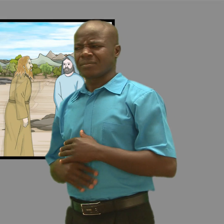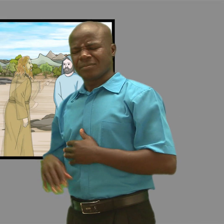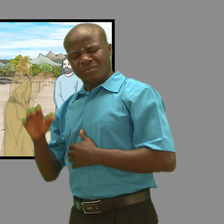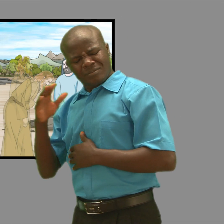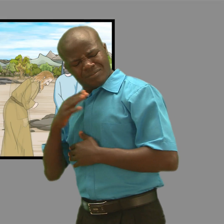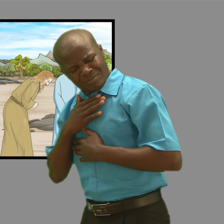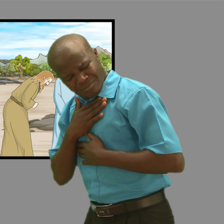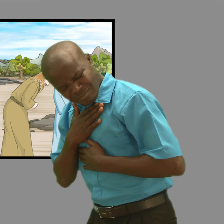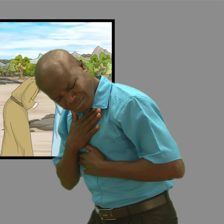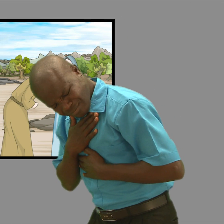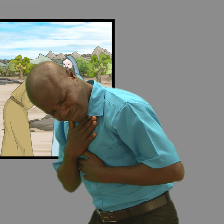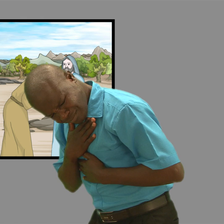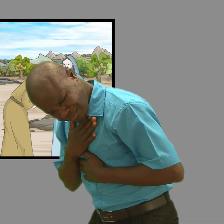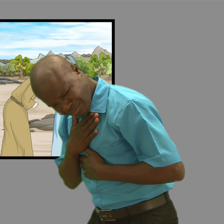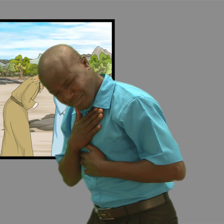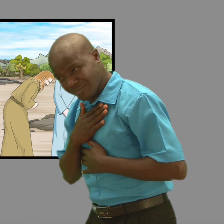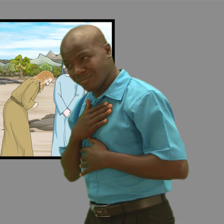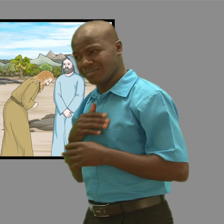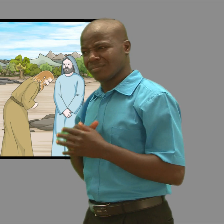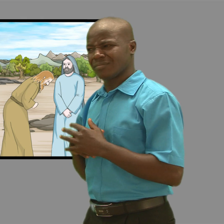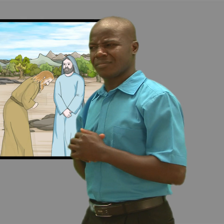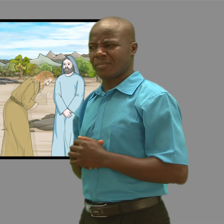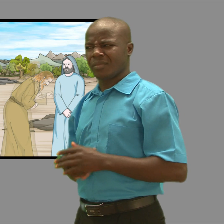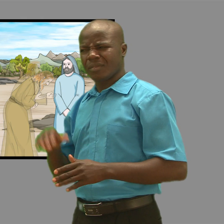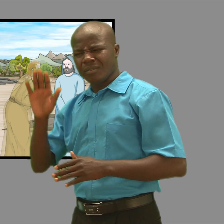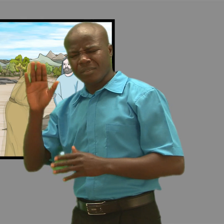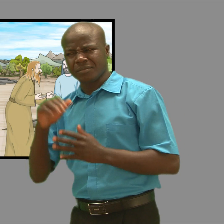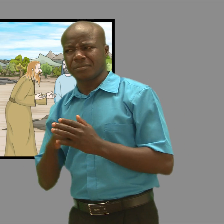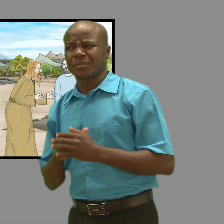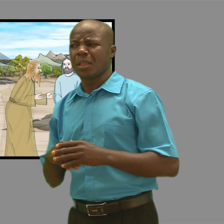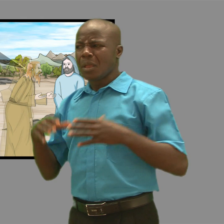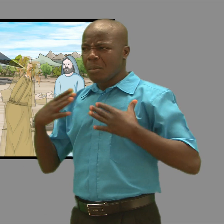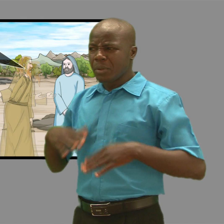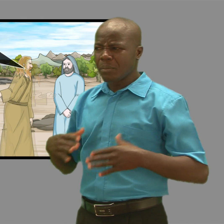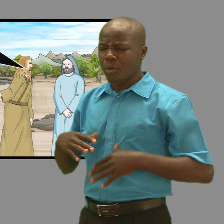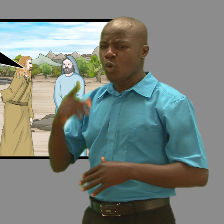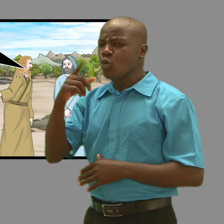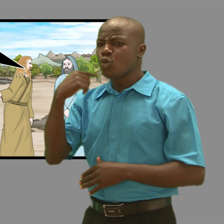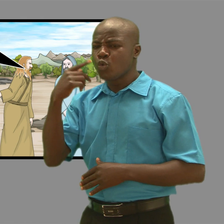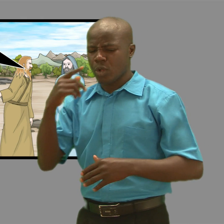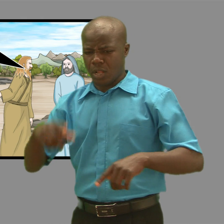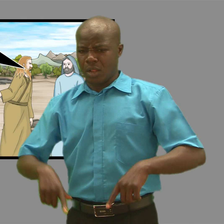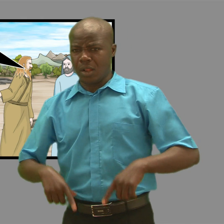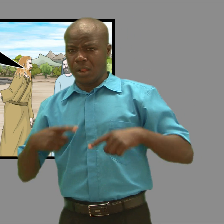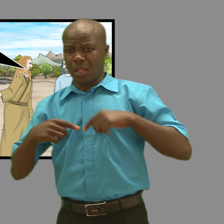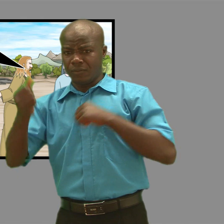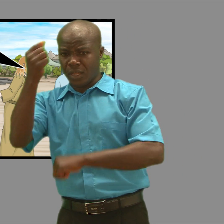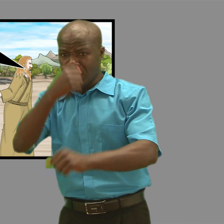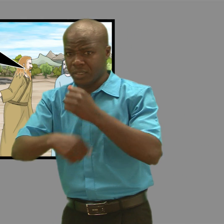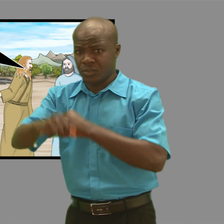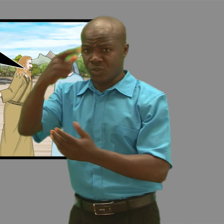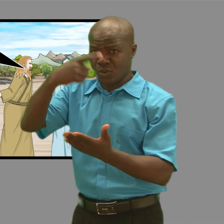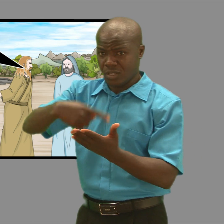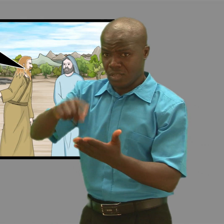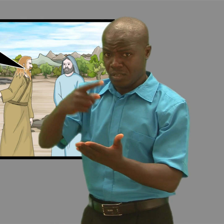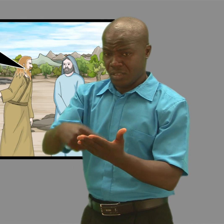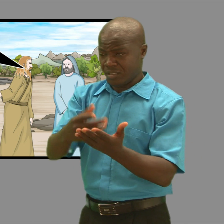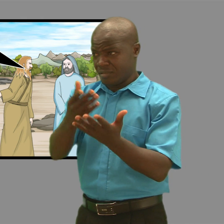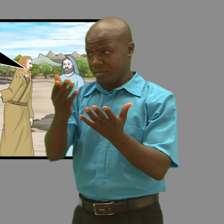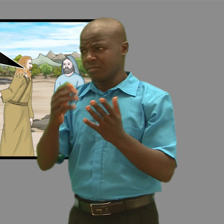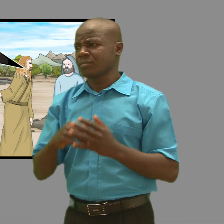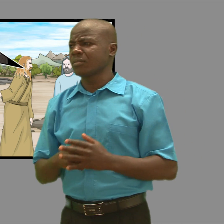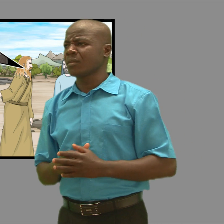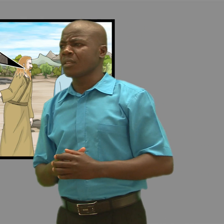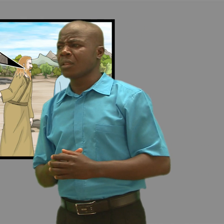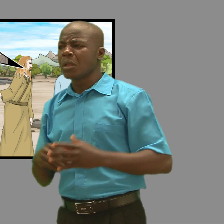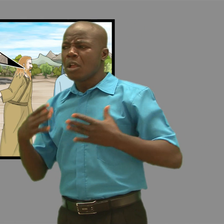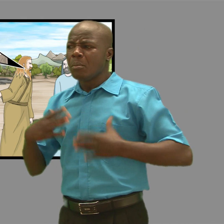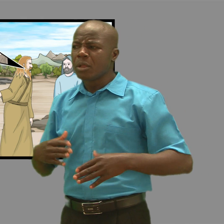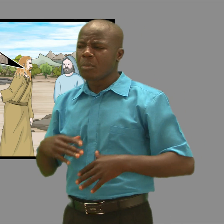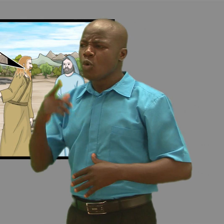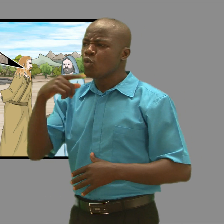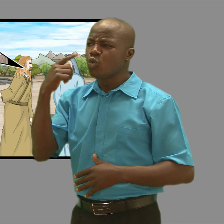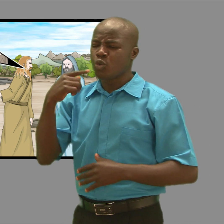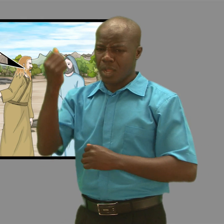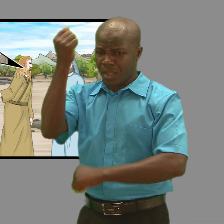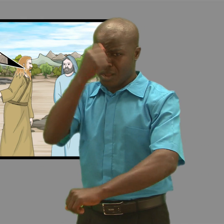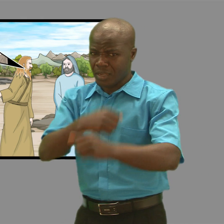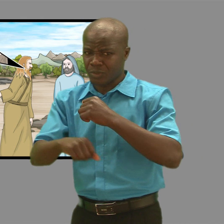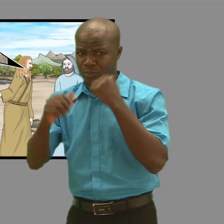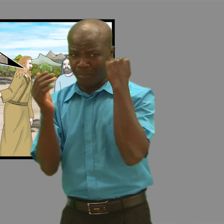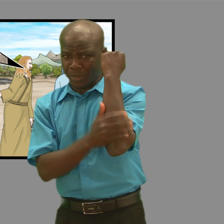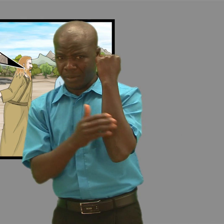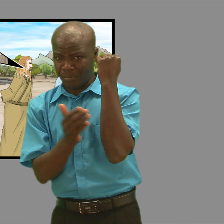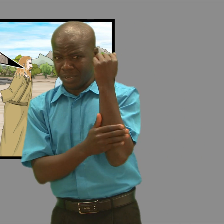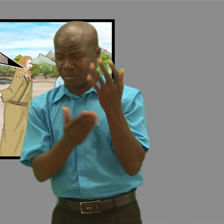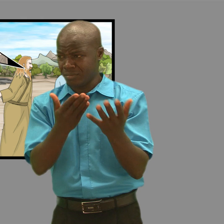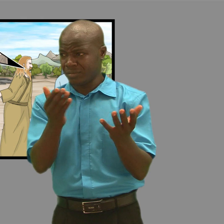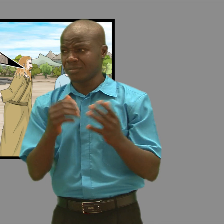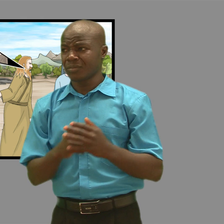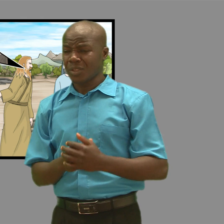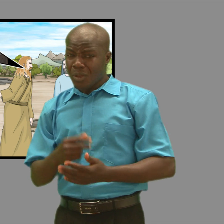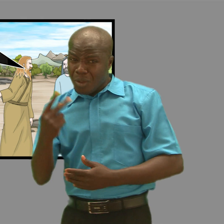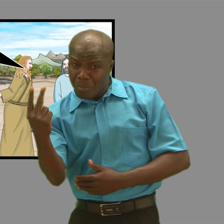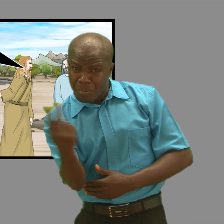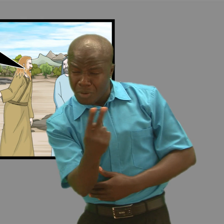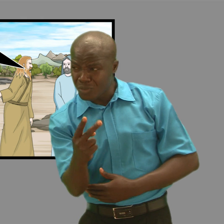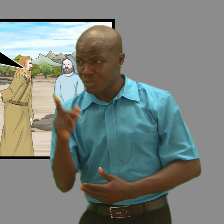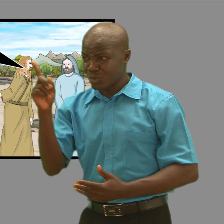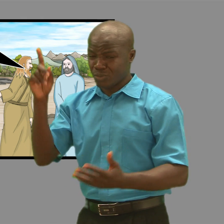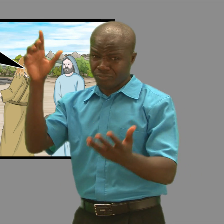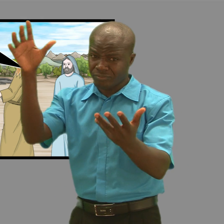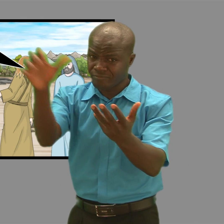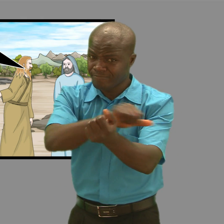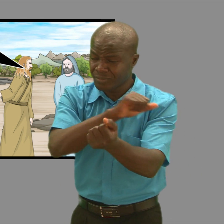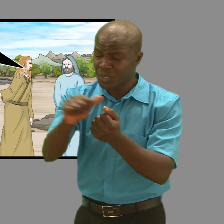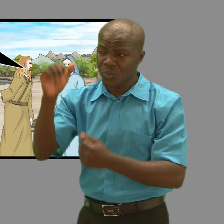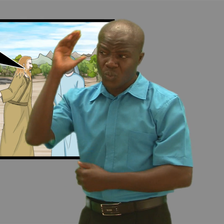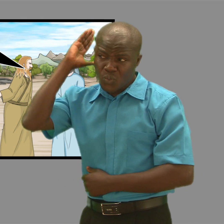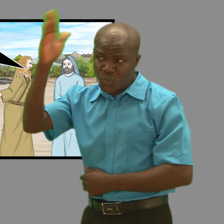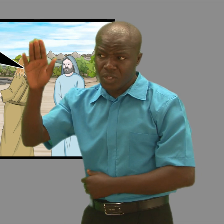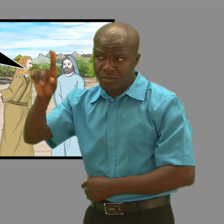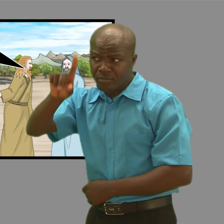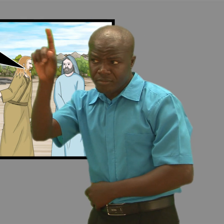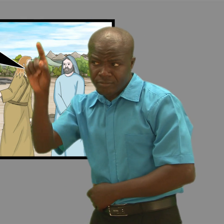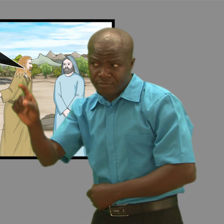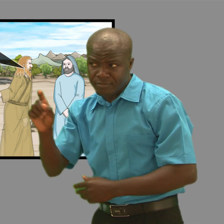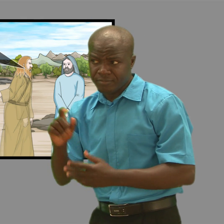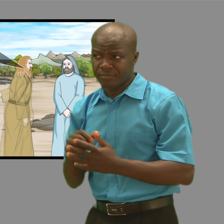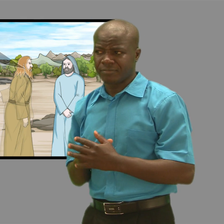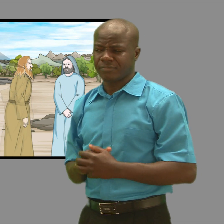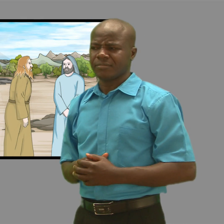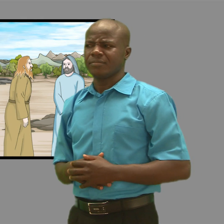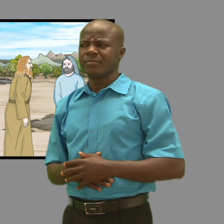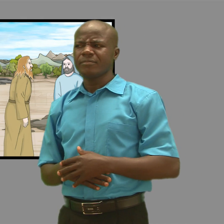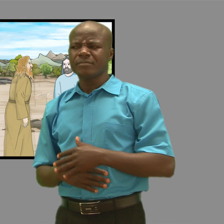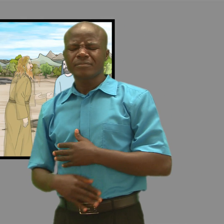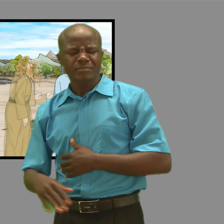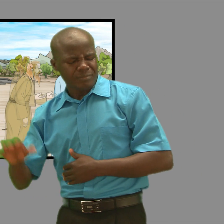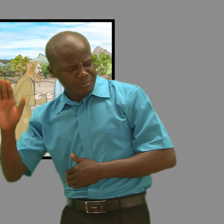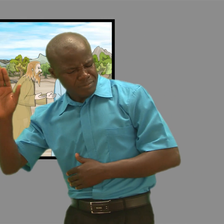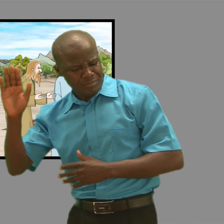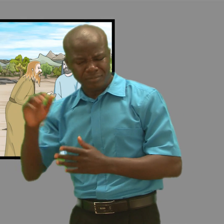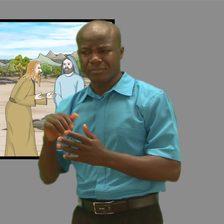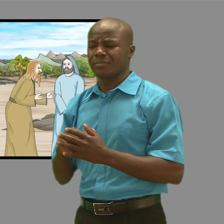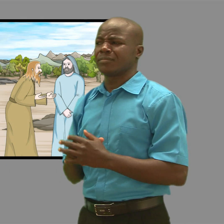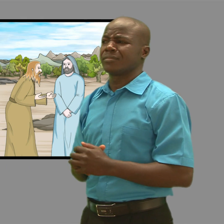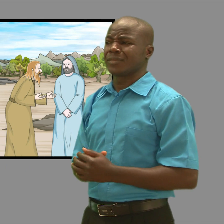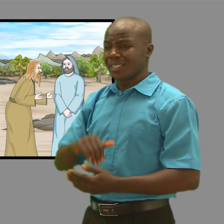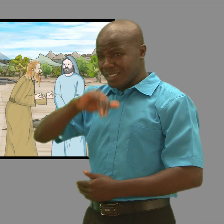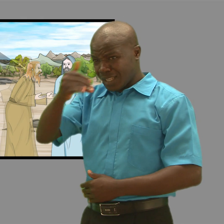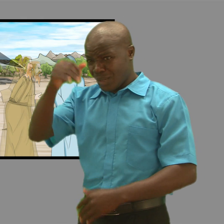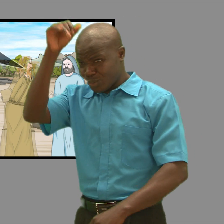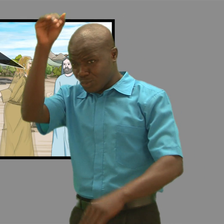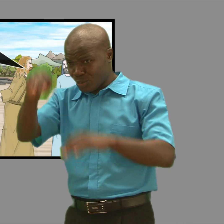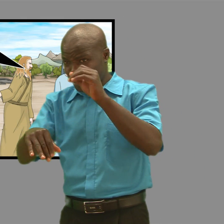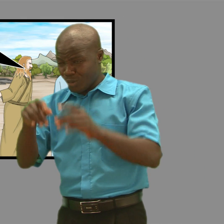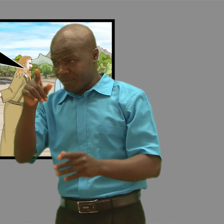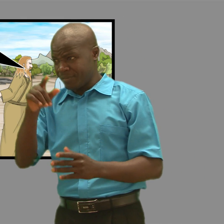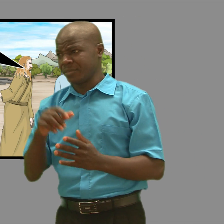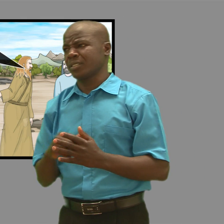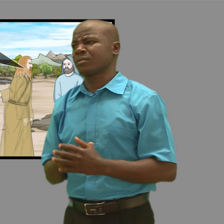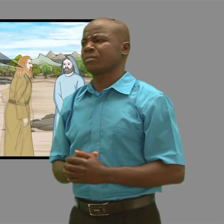Abraham stepped forward and said, “Will You really sweep away the righteous with the wicked?